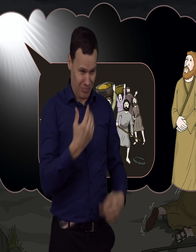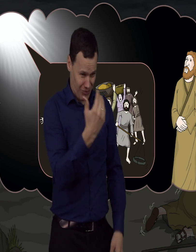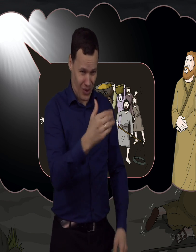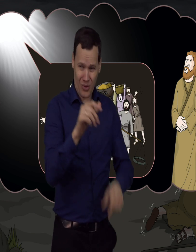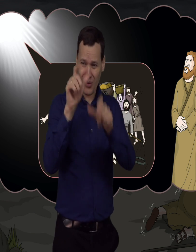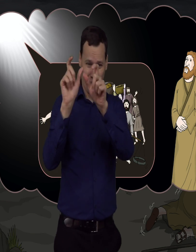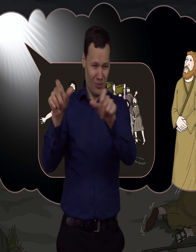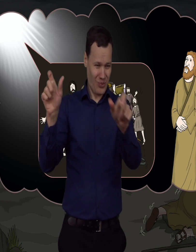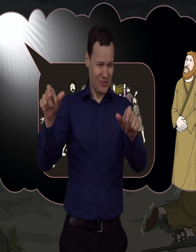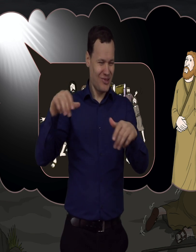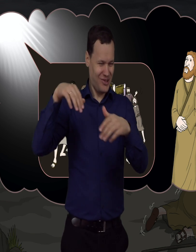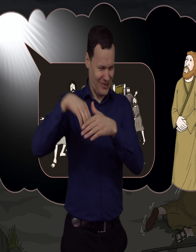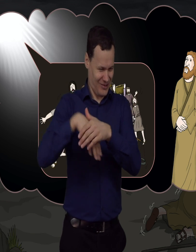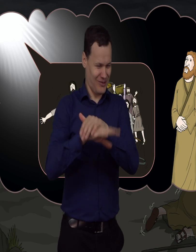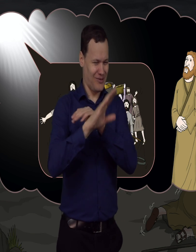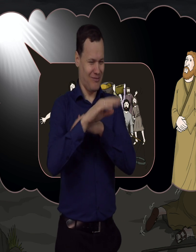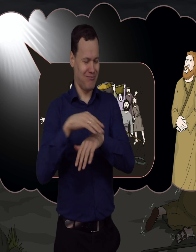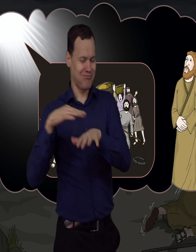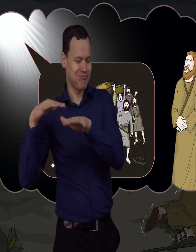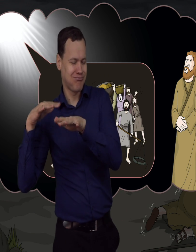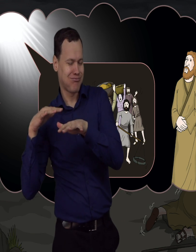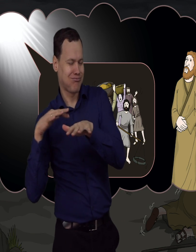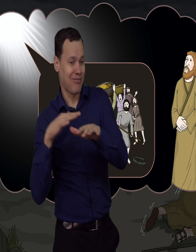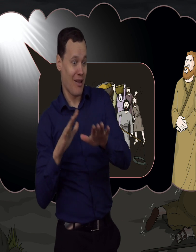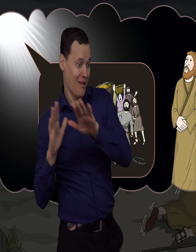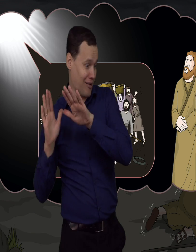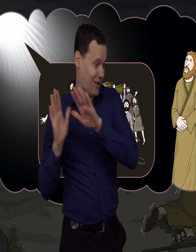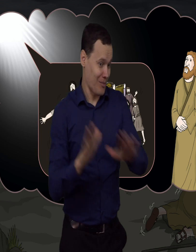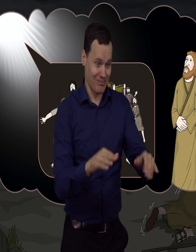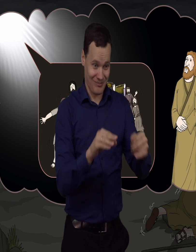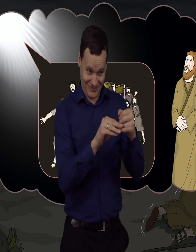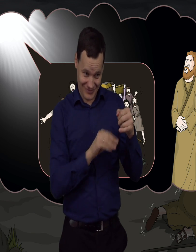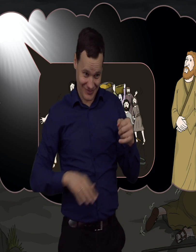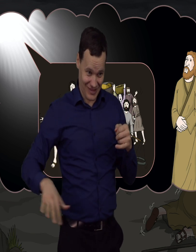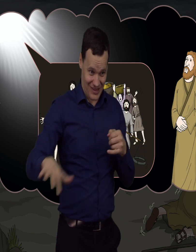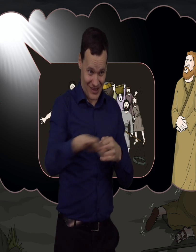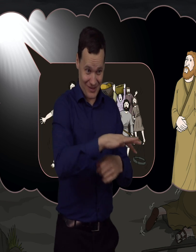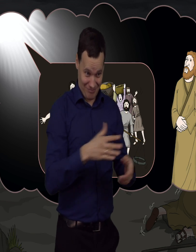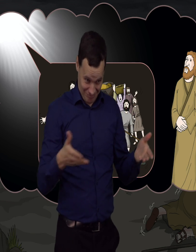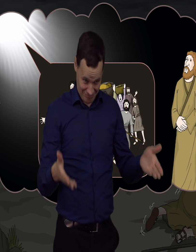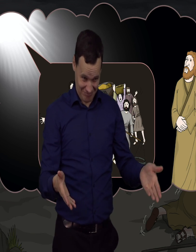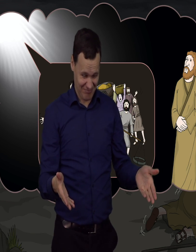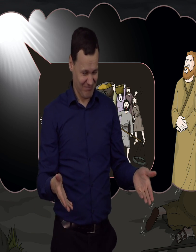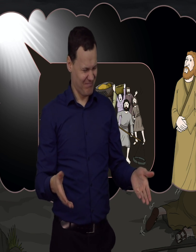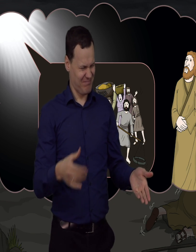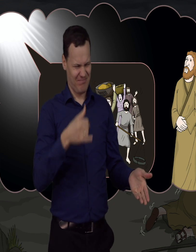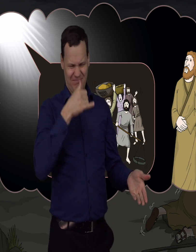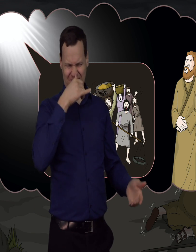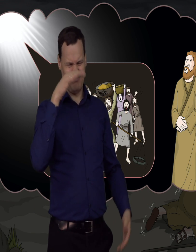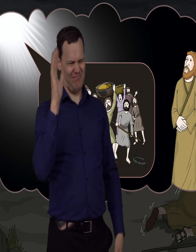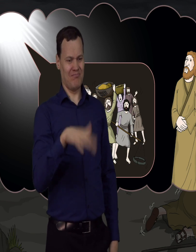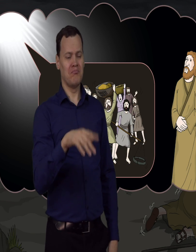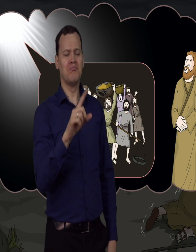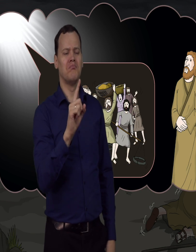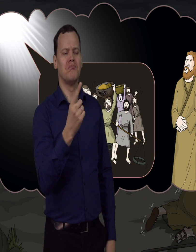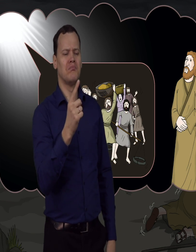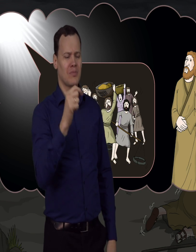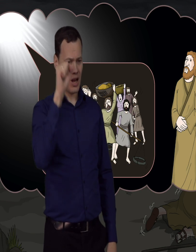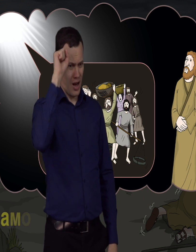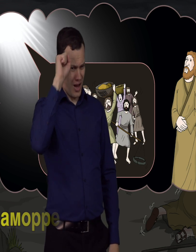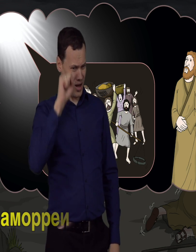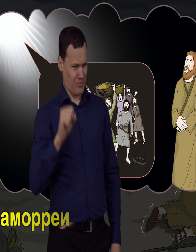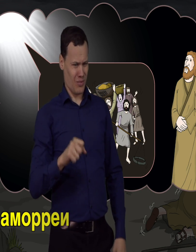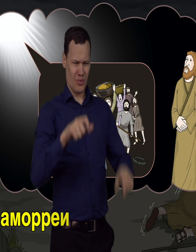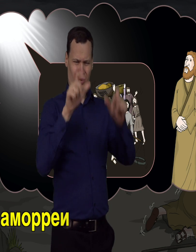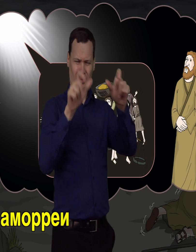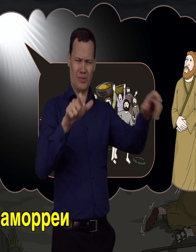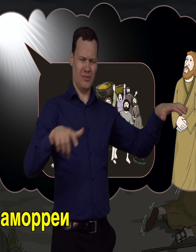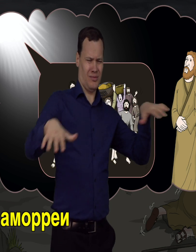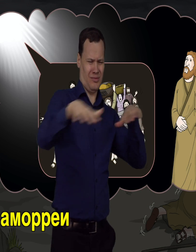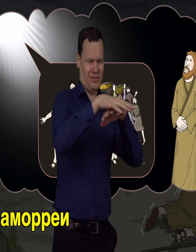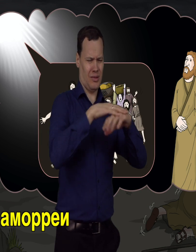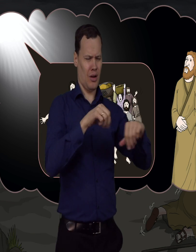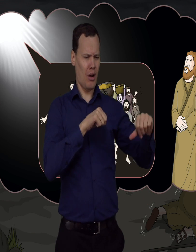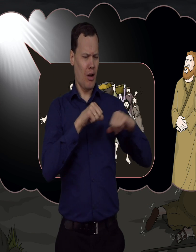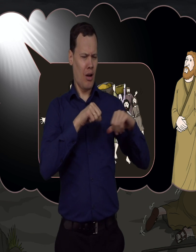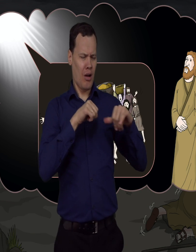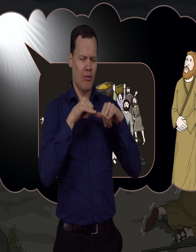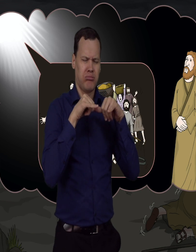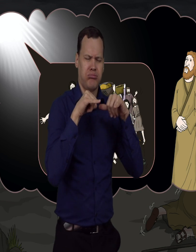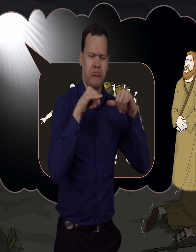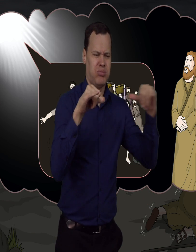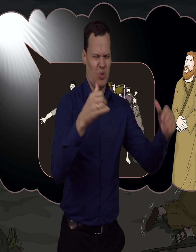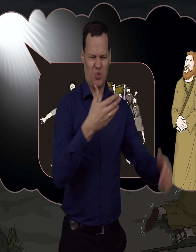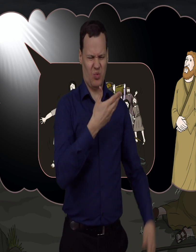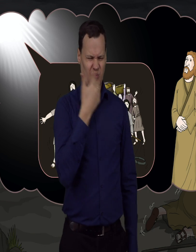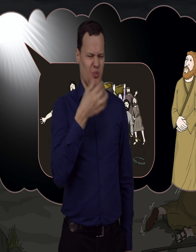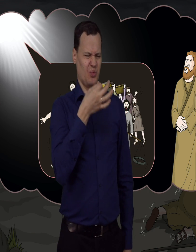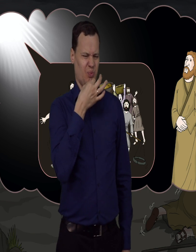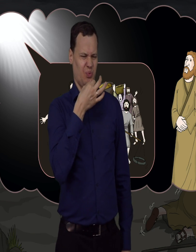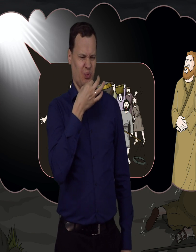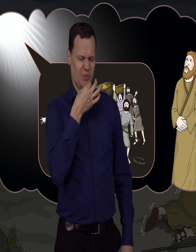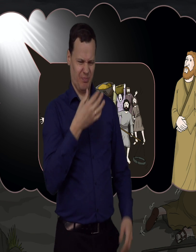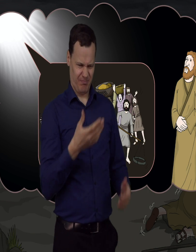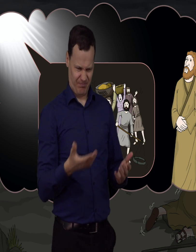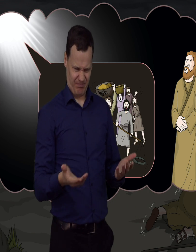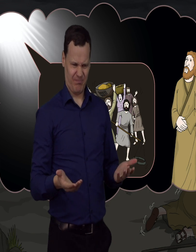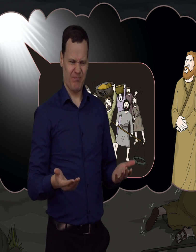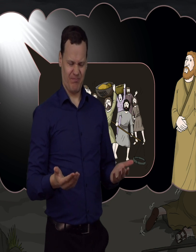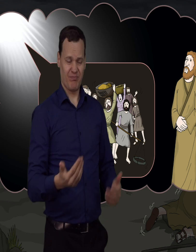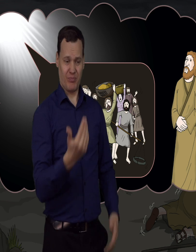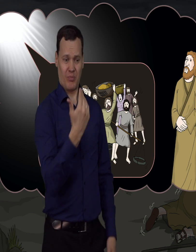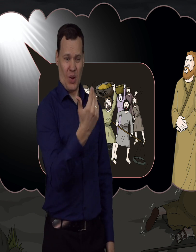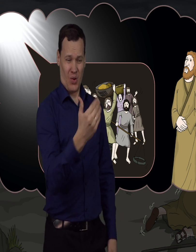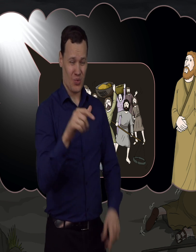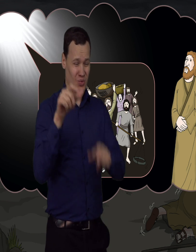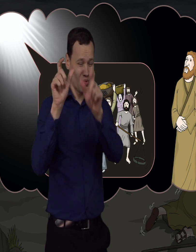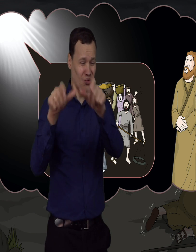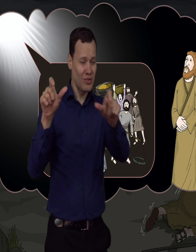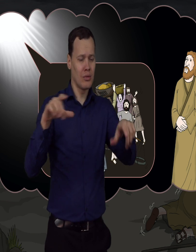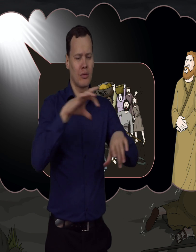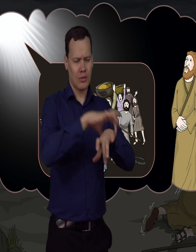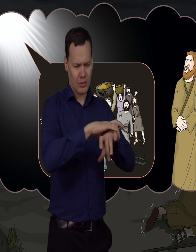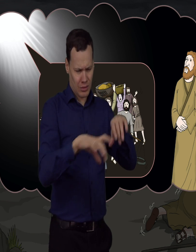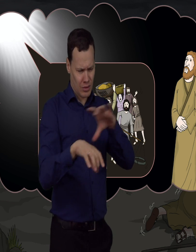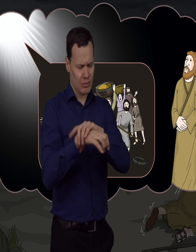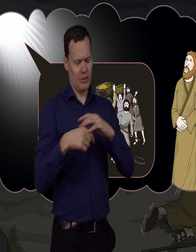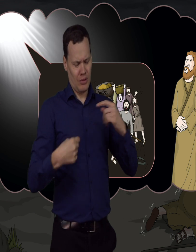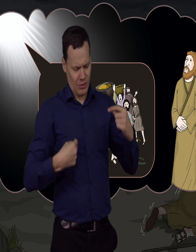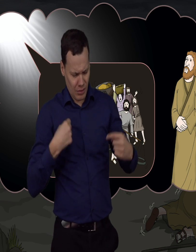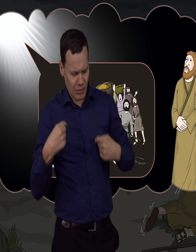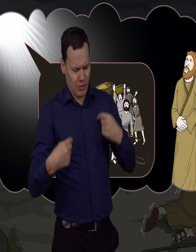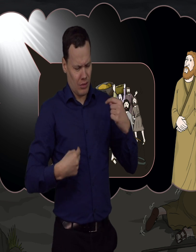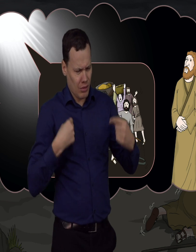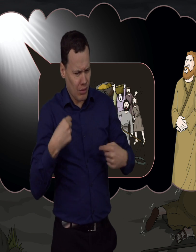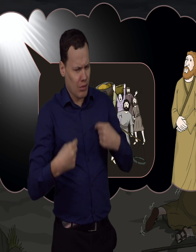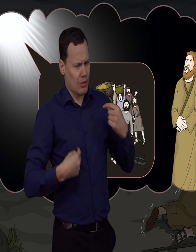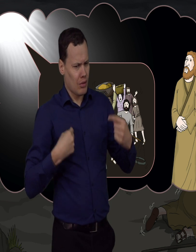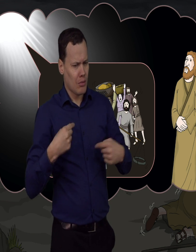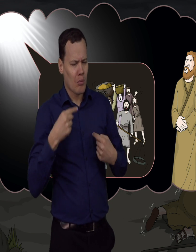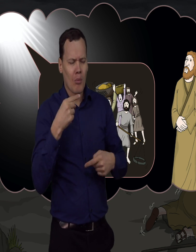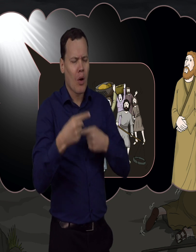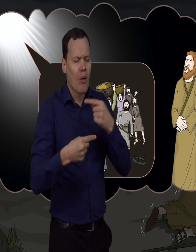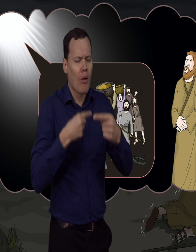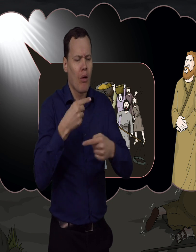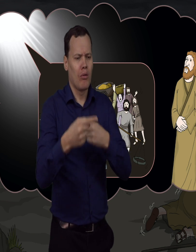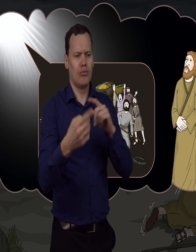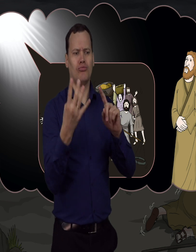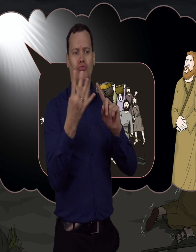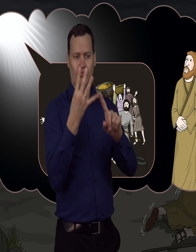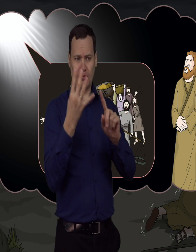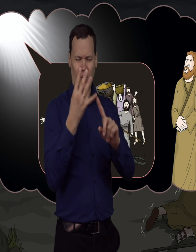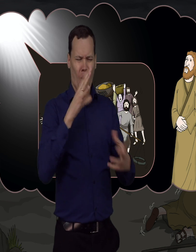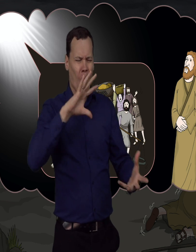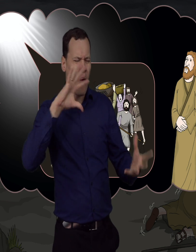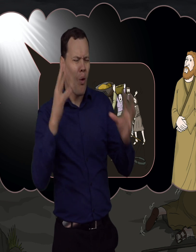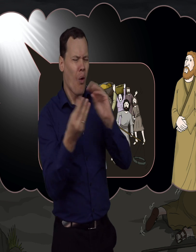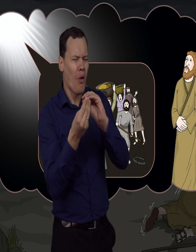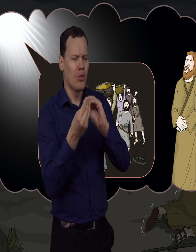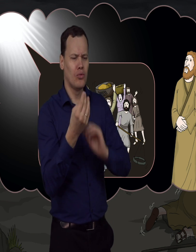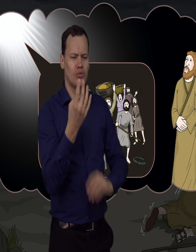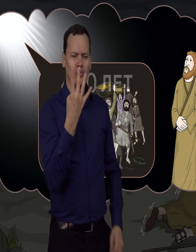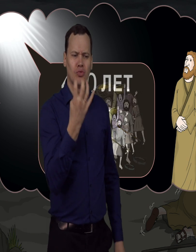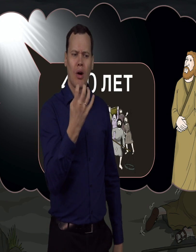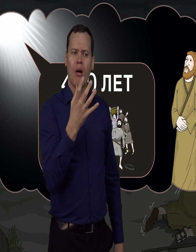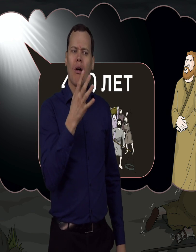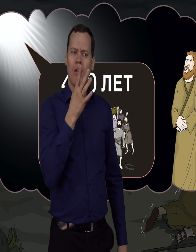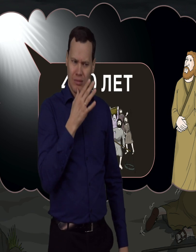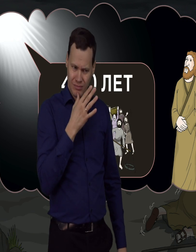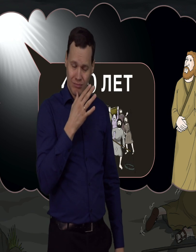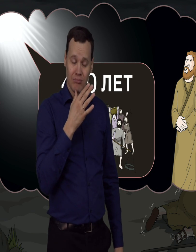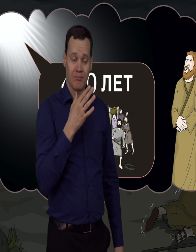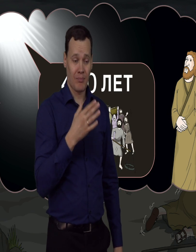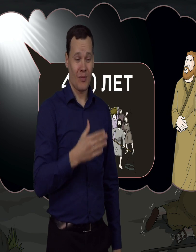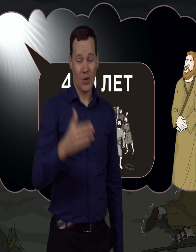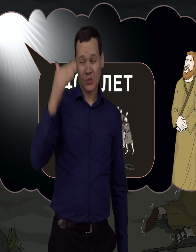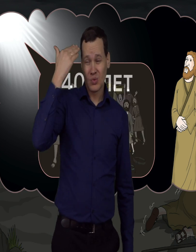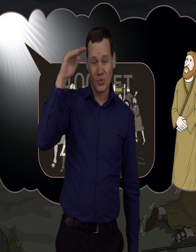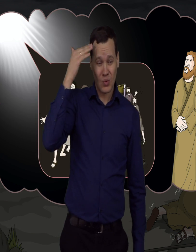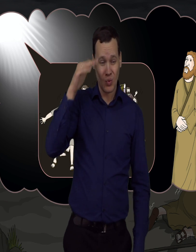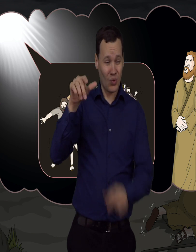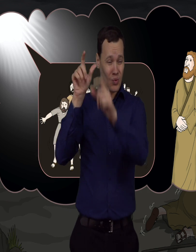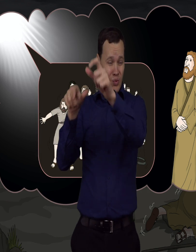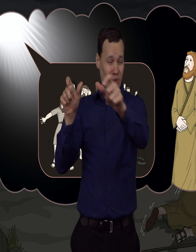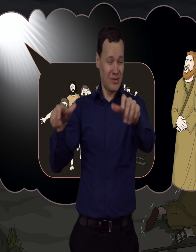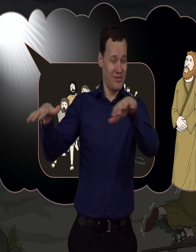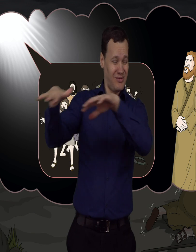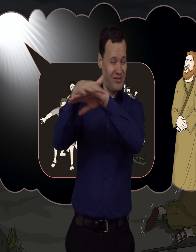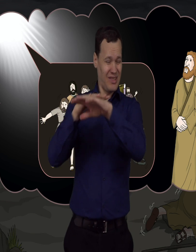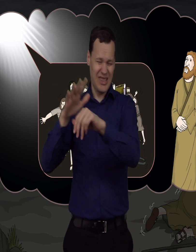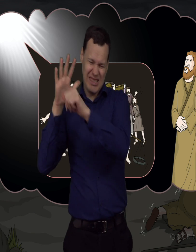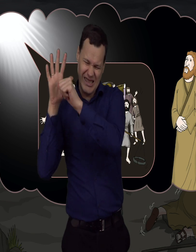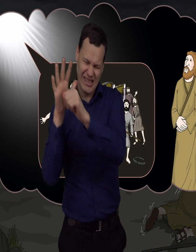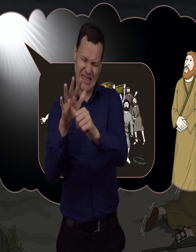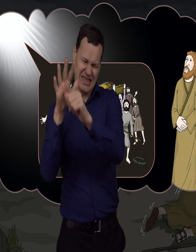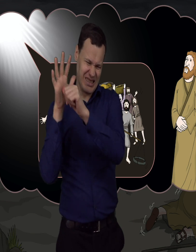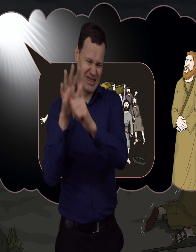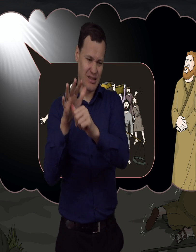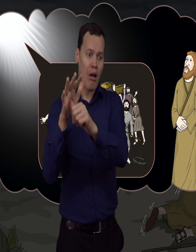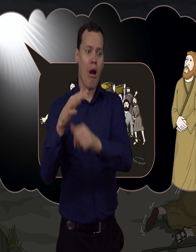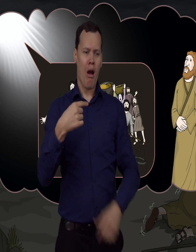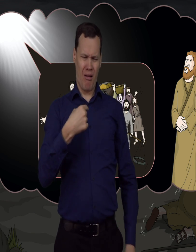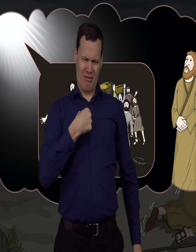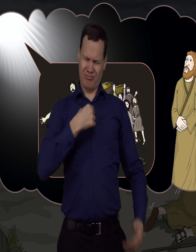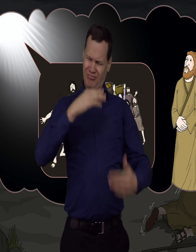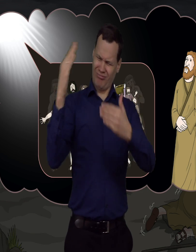But I will judge the nation they serve as slaves, and afterward they will depart with many possessions.